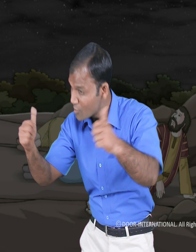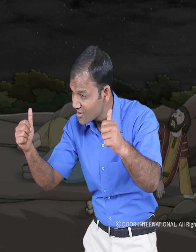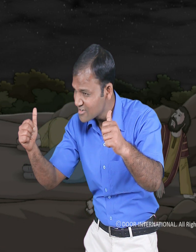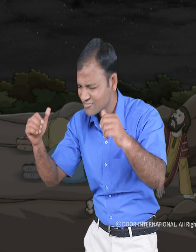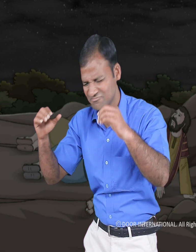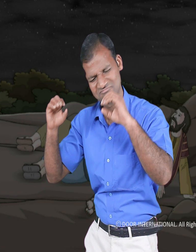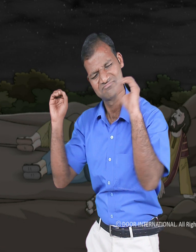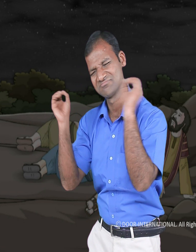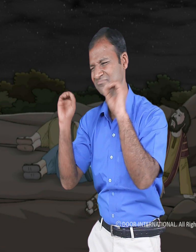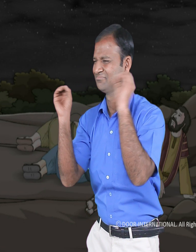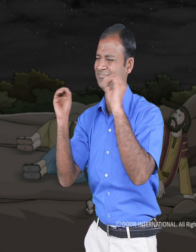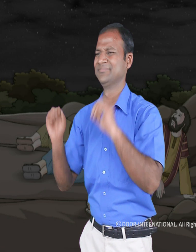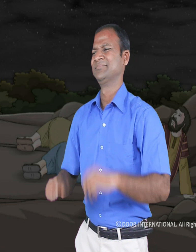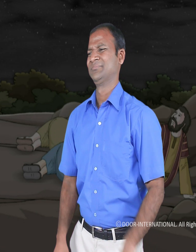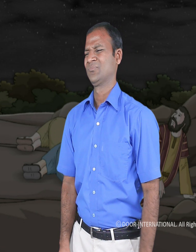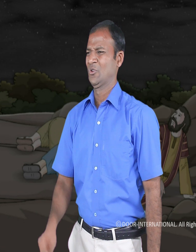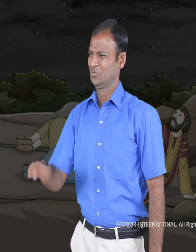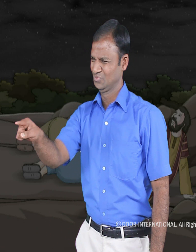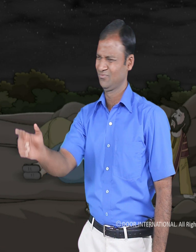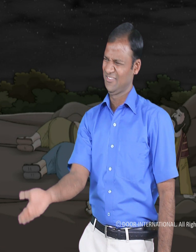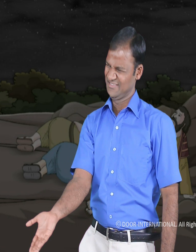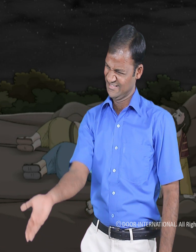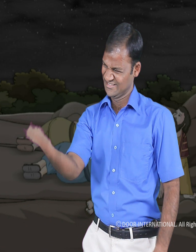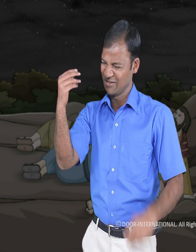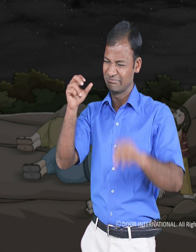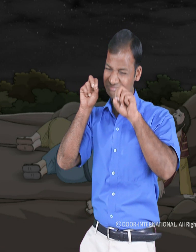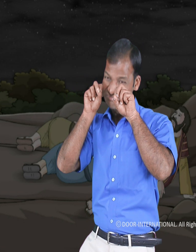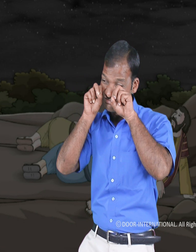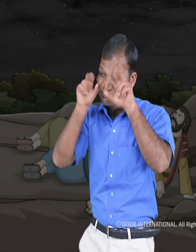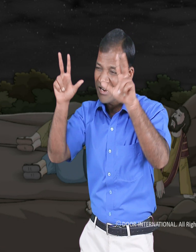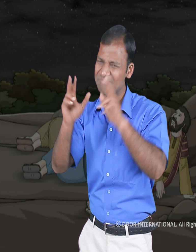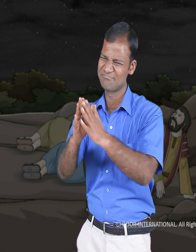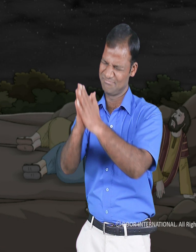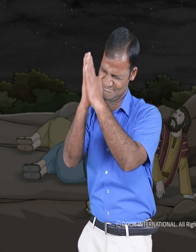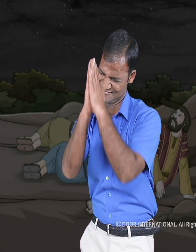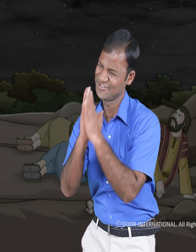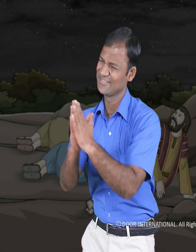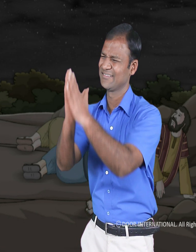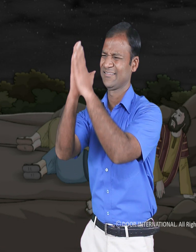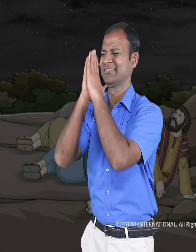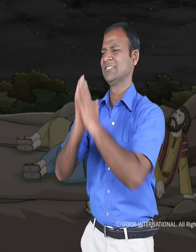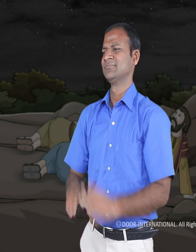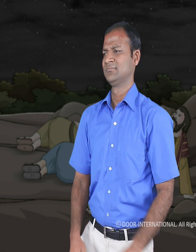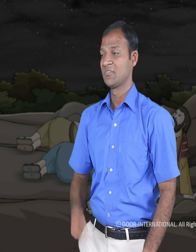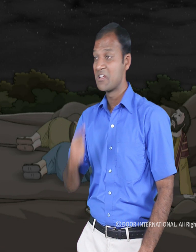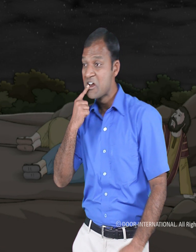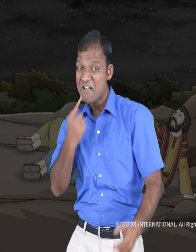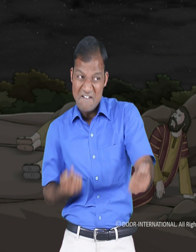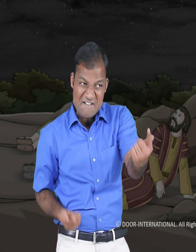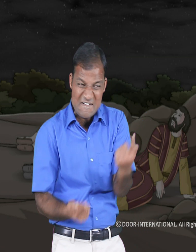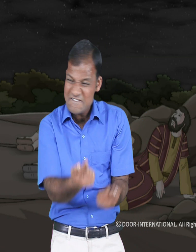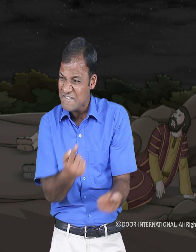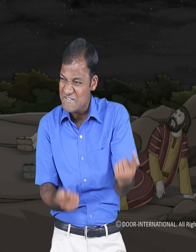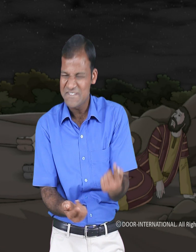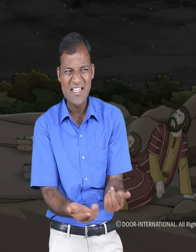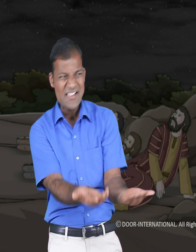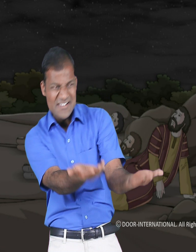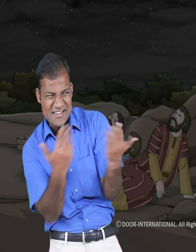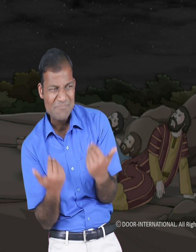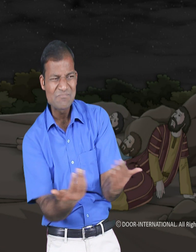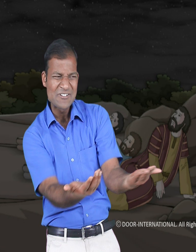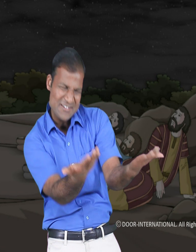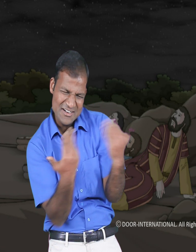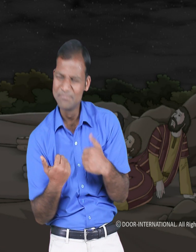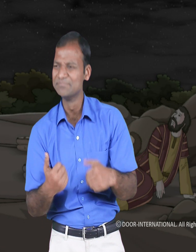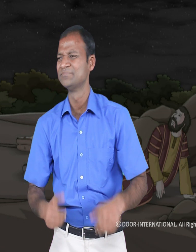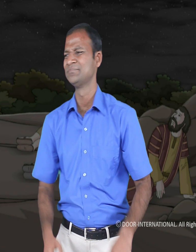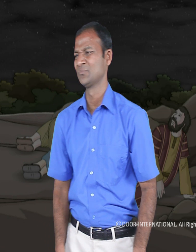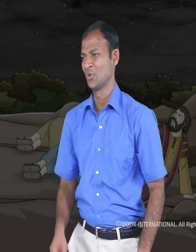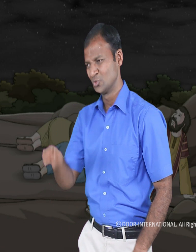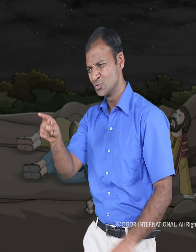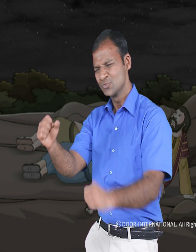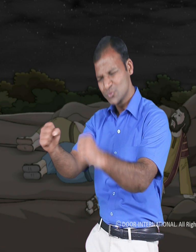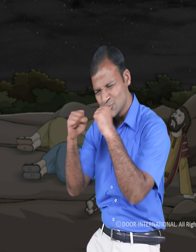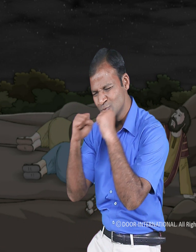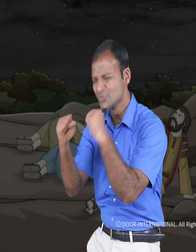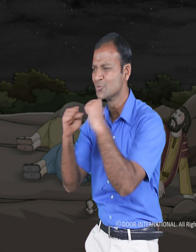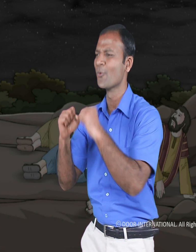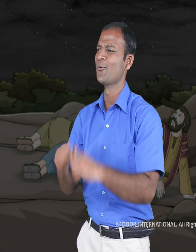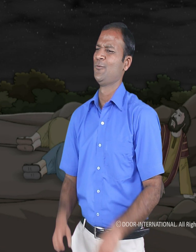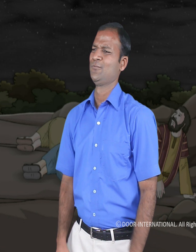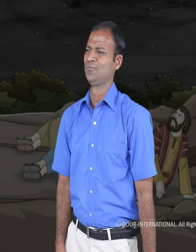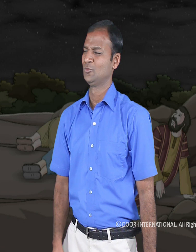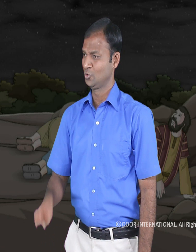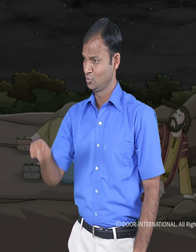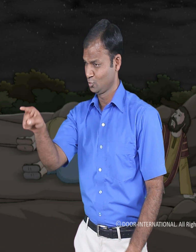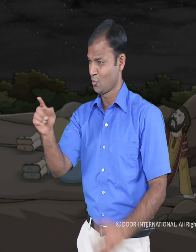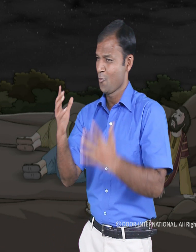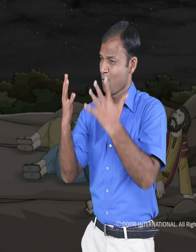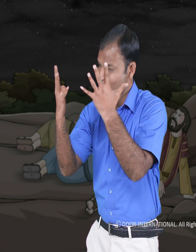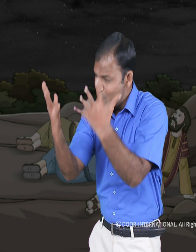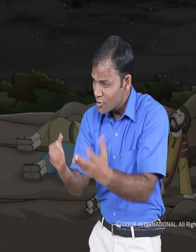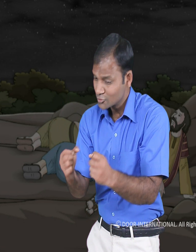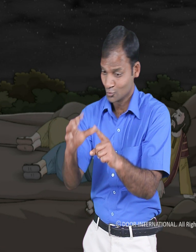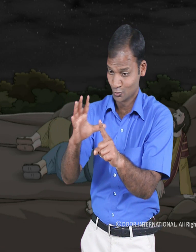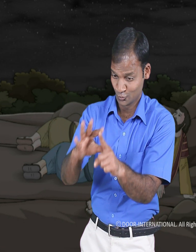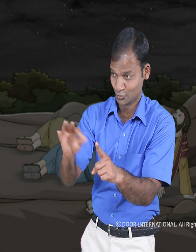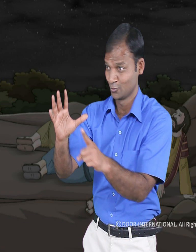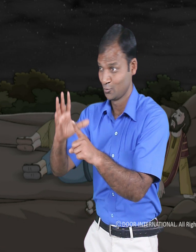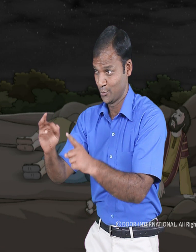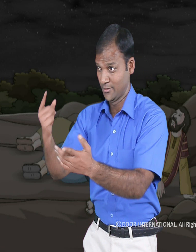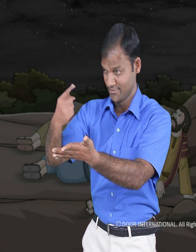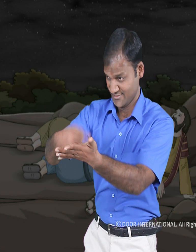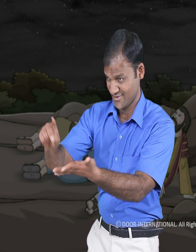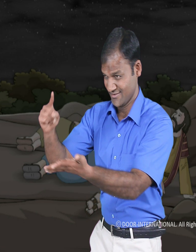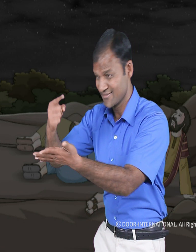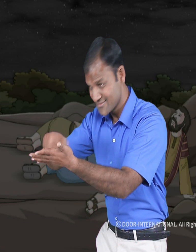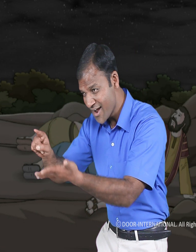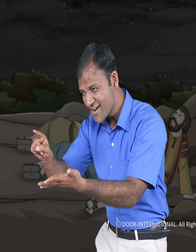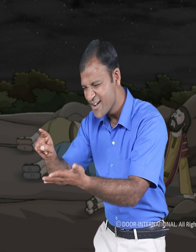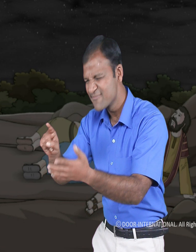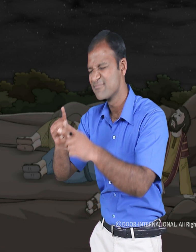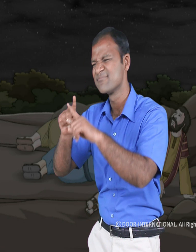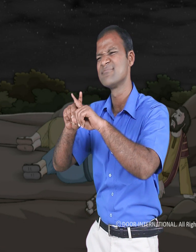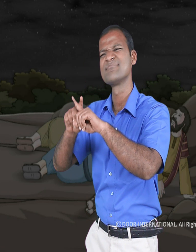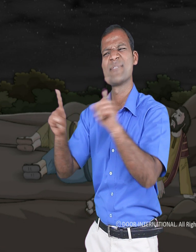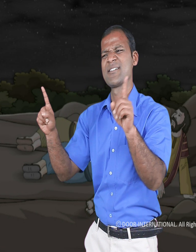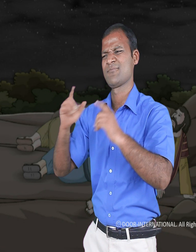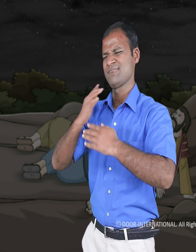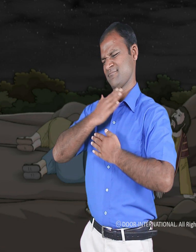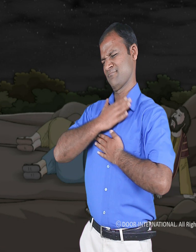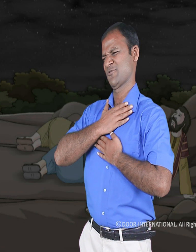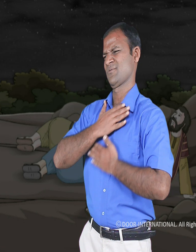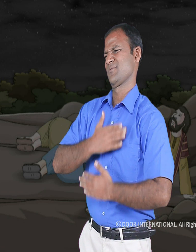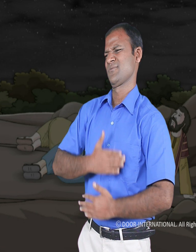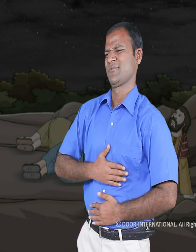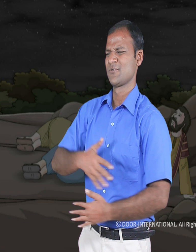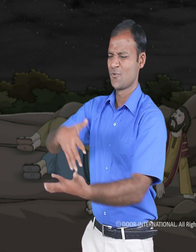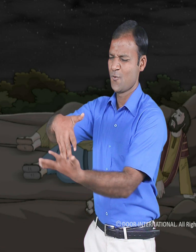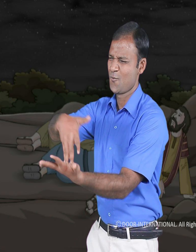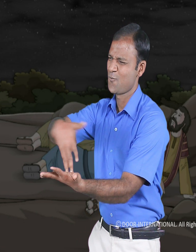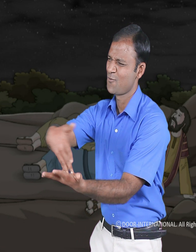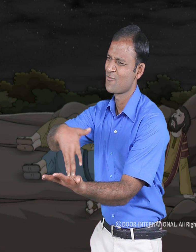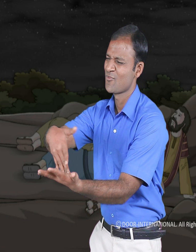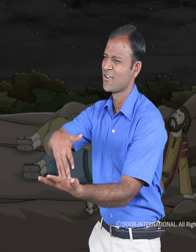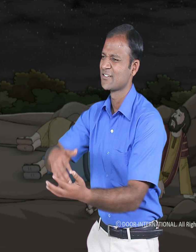“Watch and pray so that you will not enter into temptation.